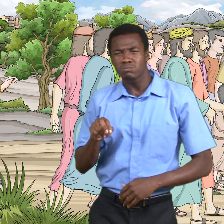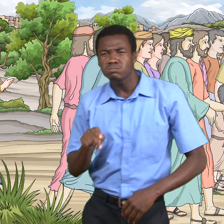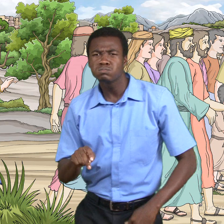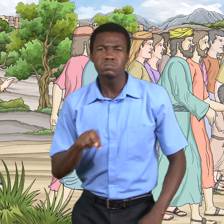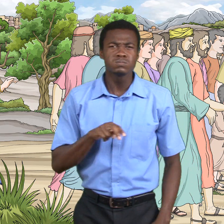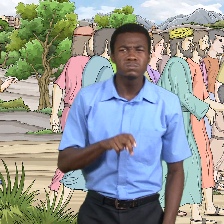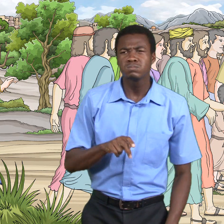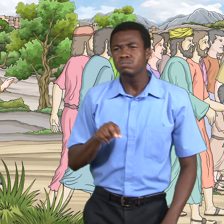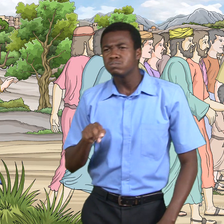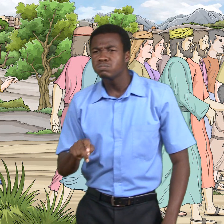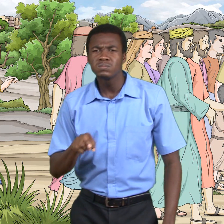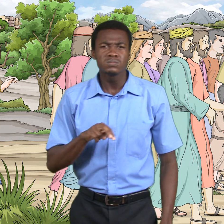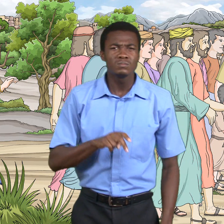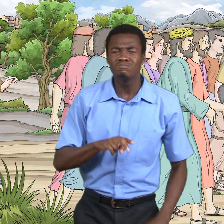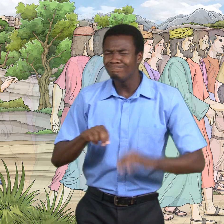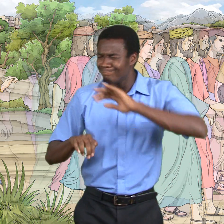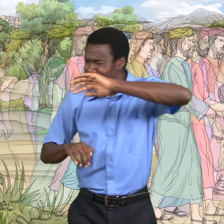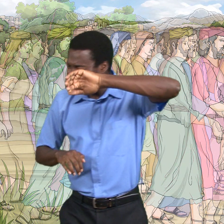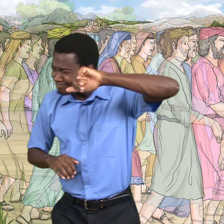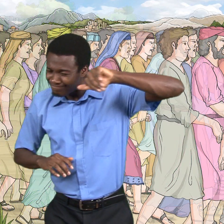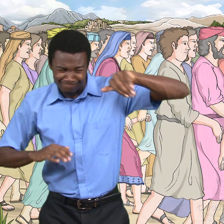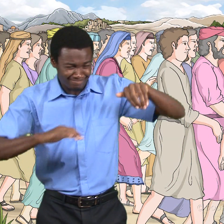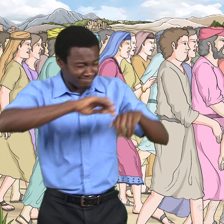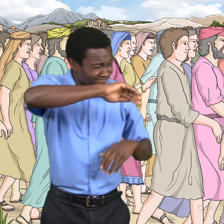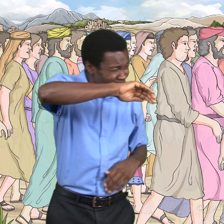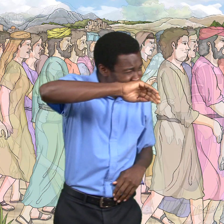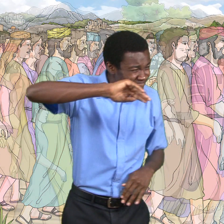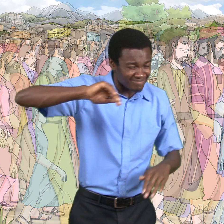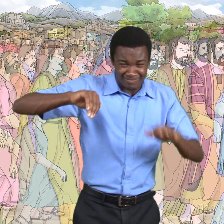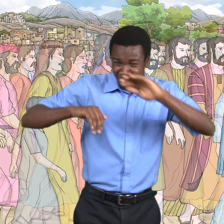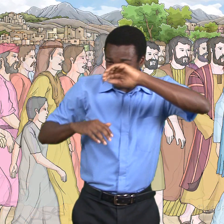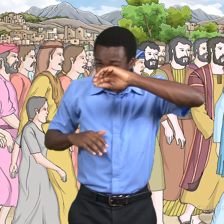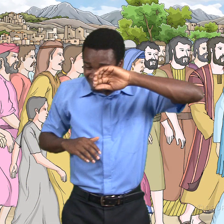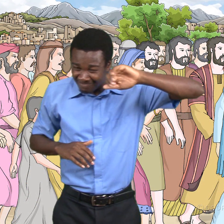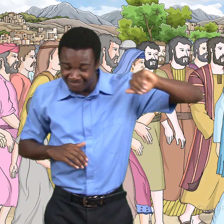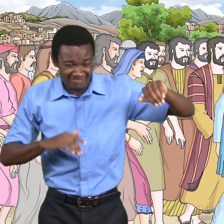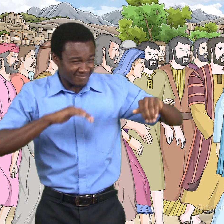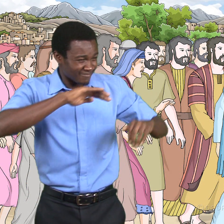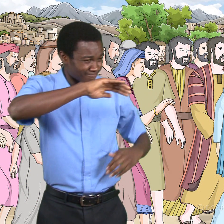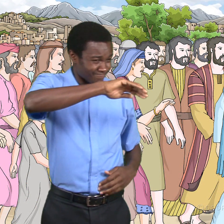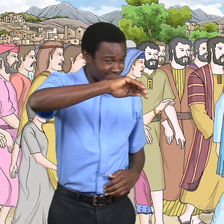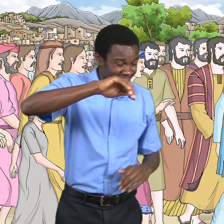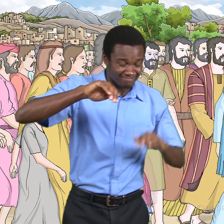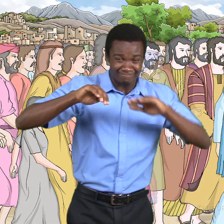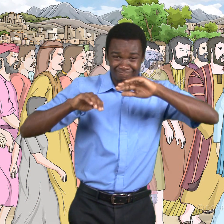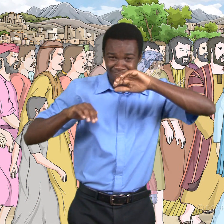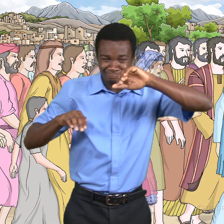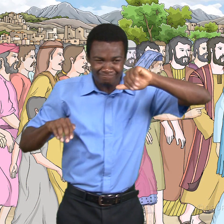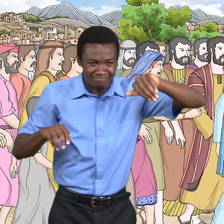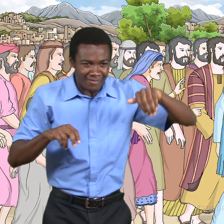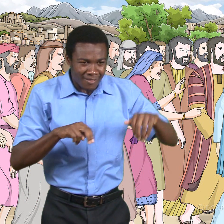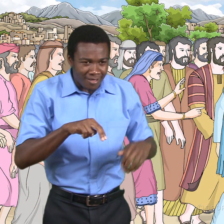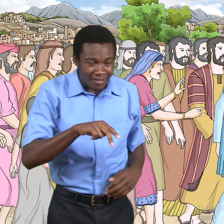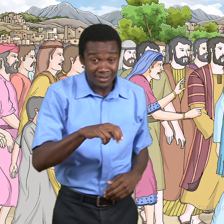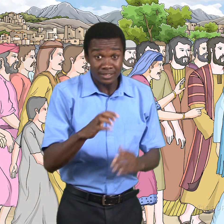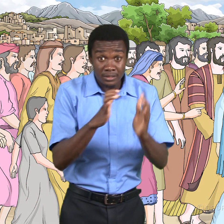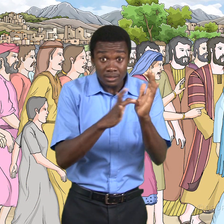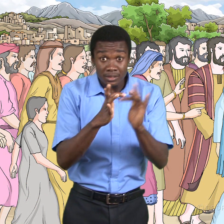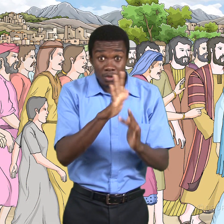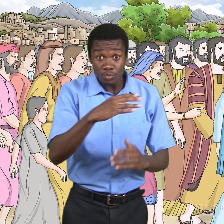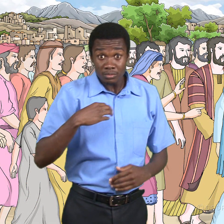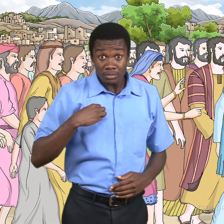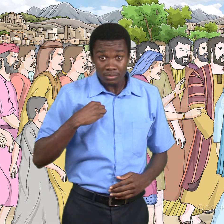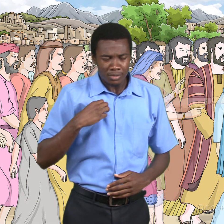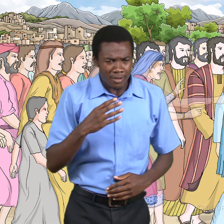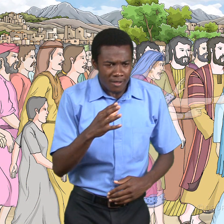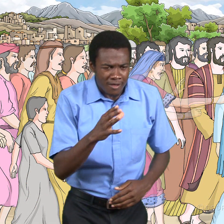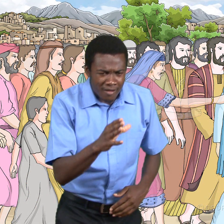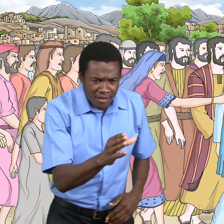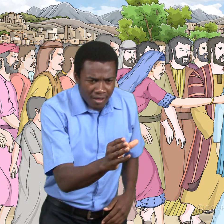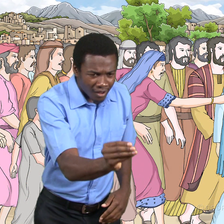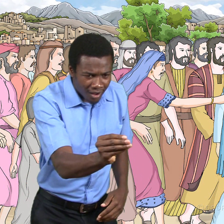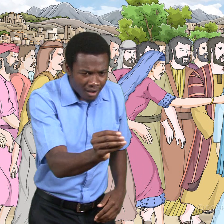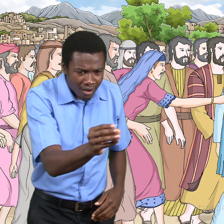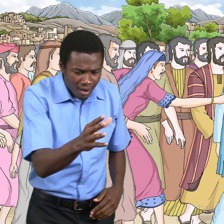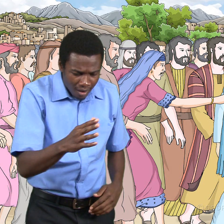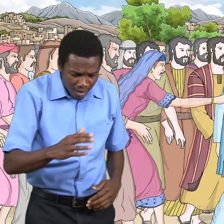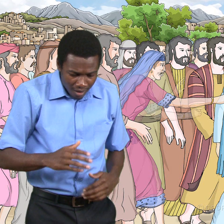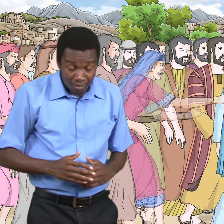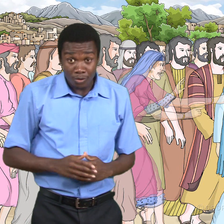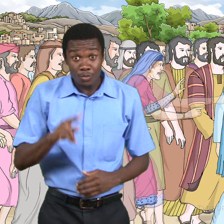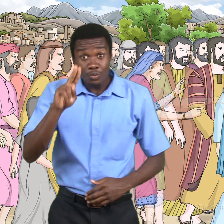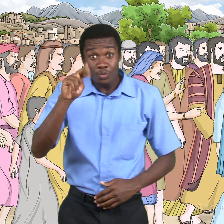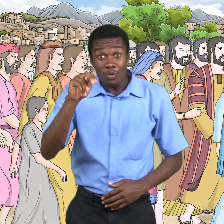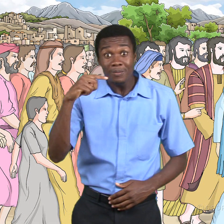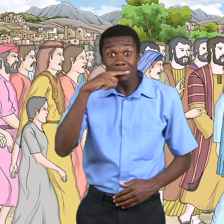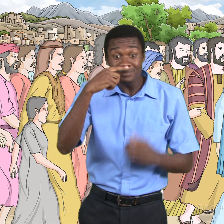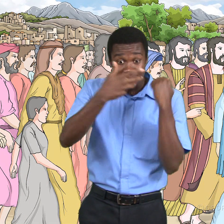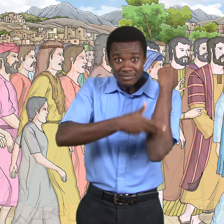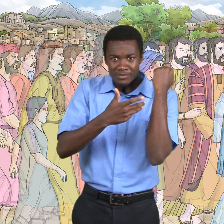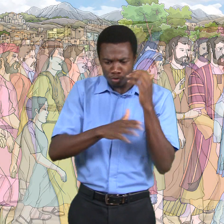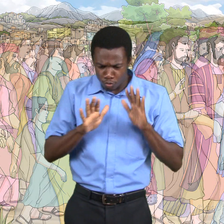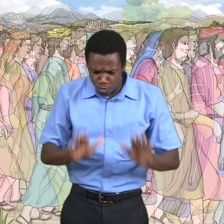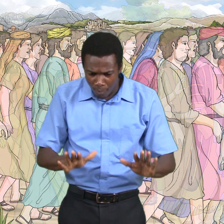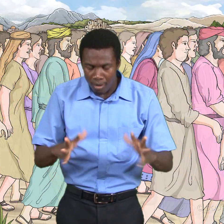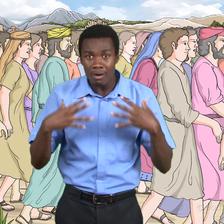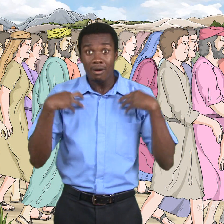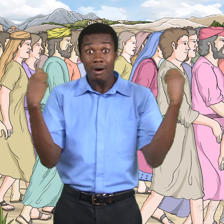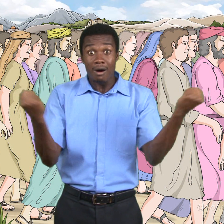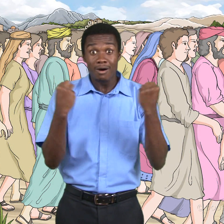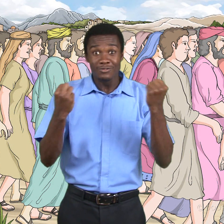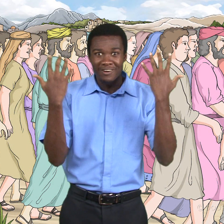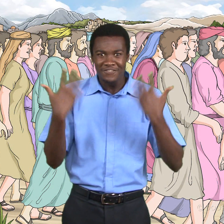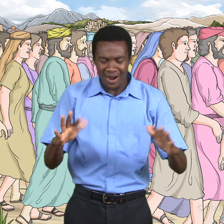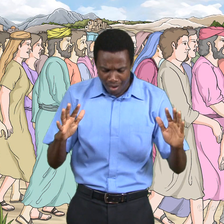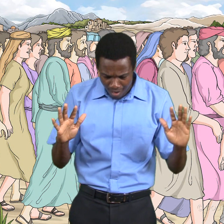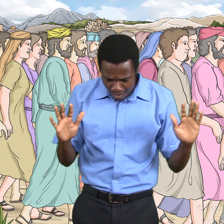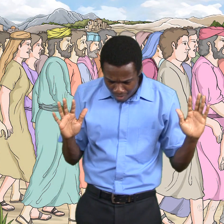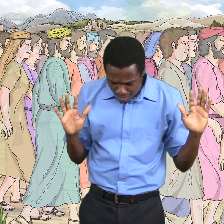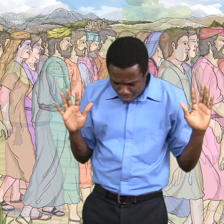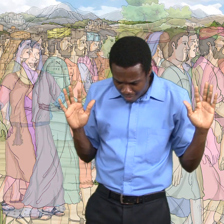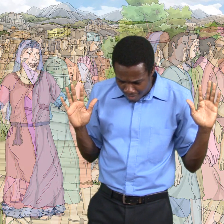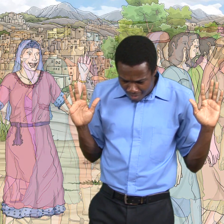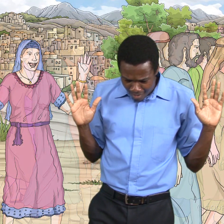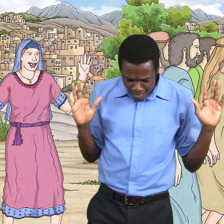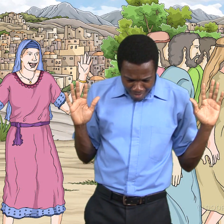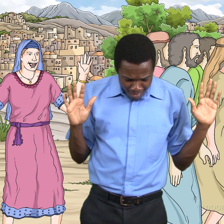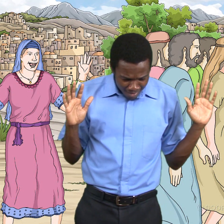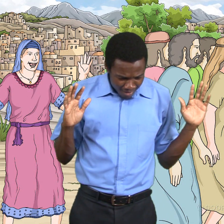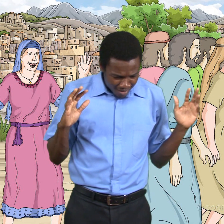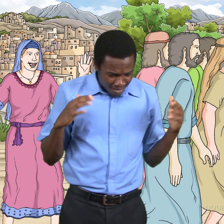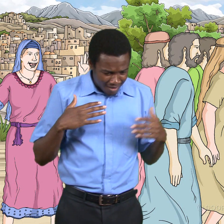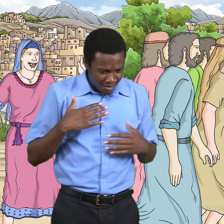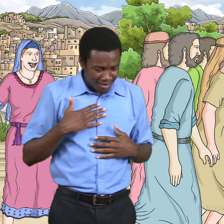For she kept saying, “If only I touch His garments, I will be healed.”